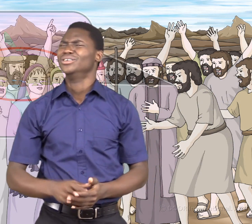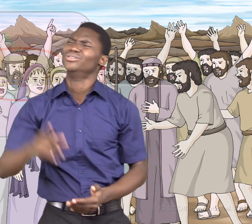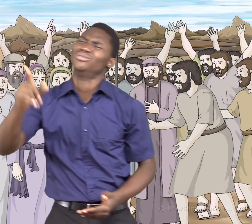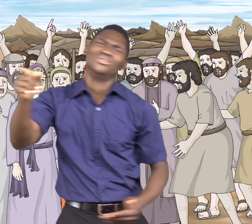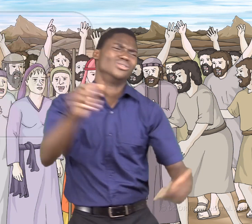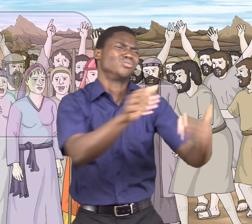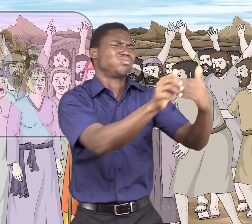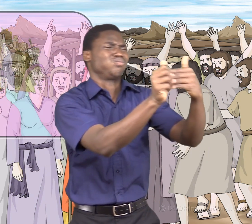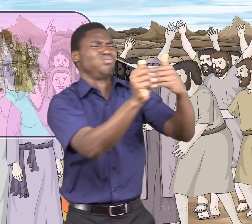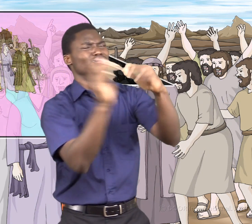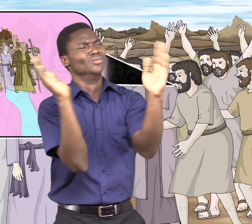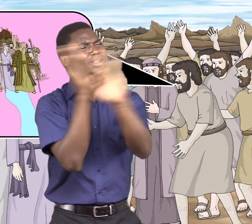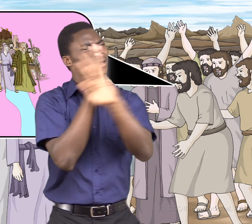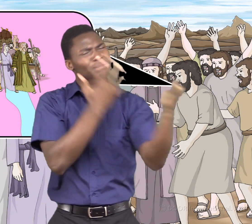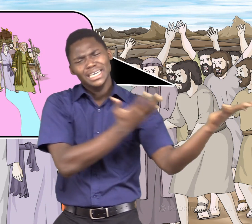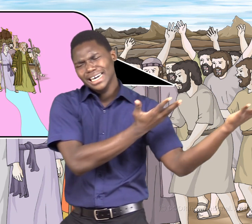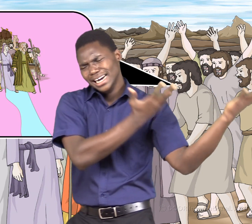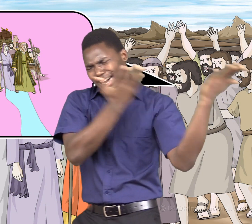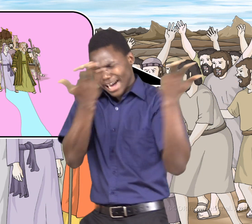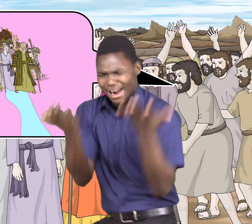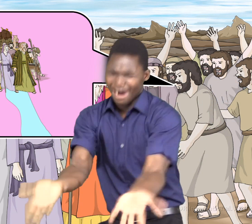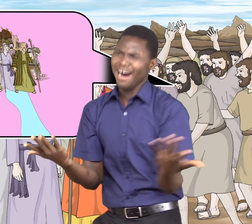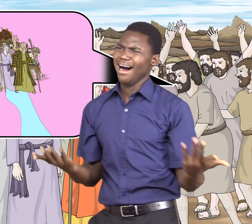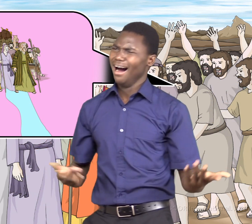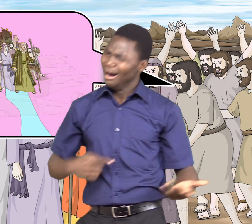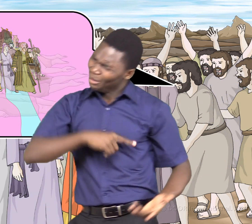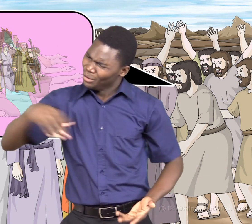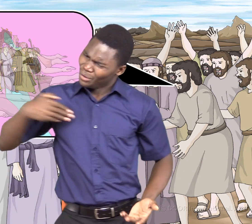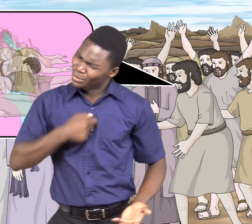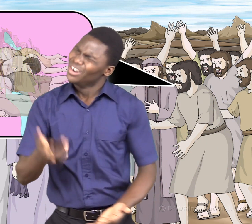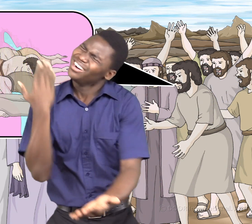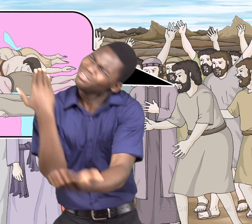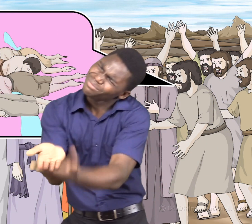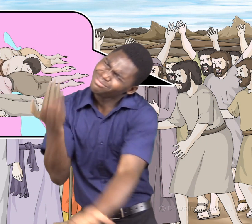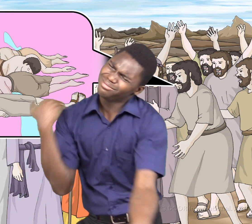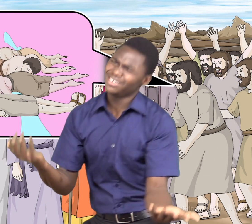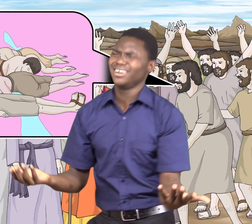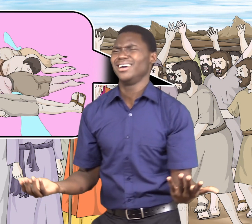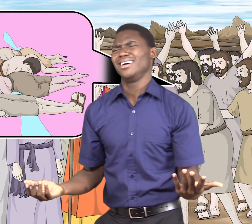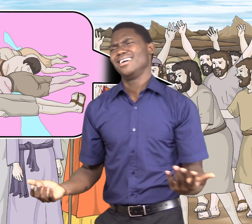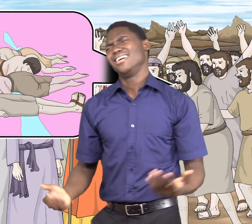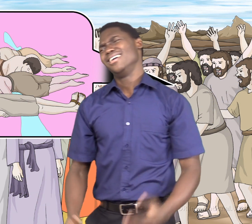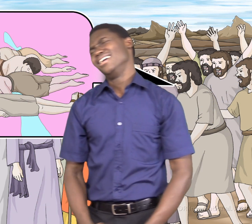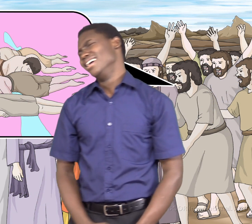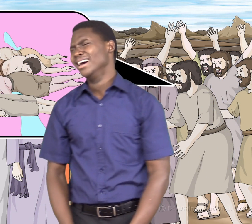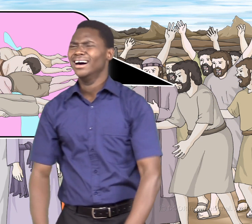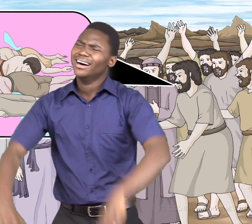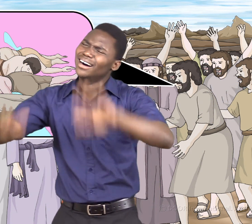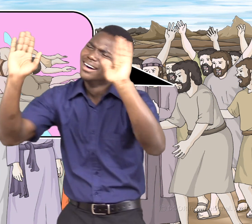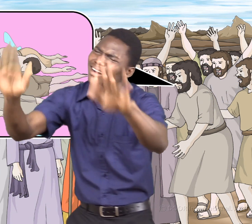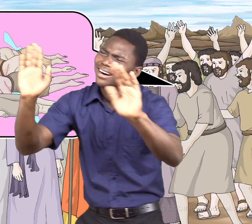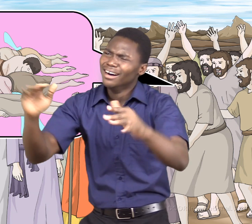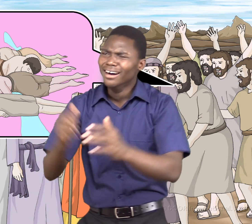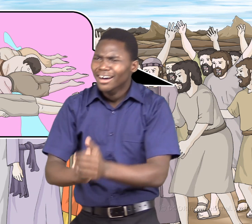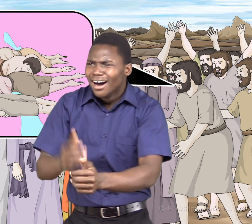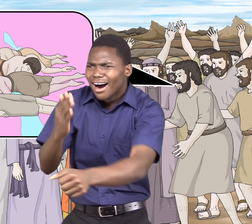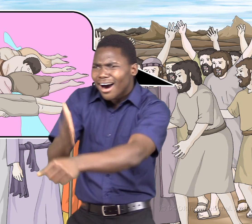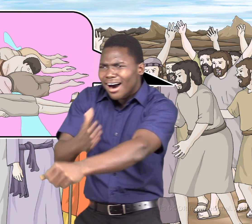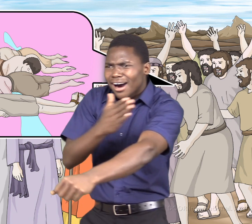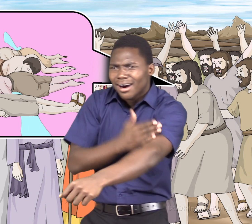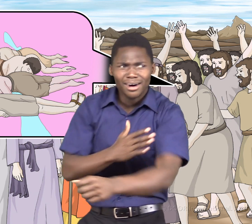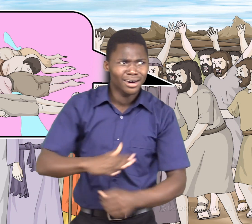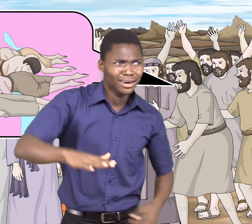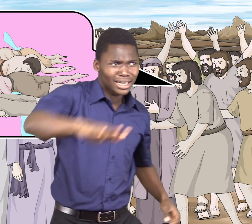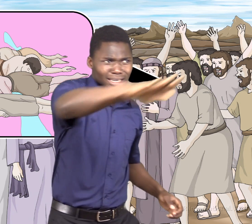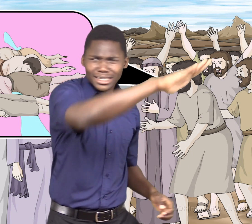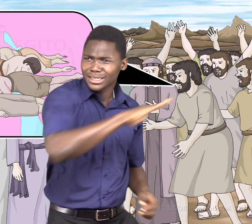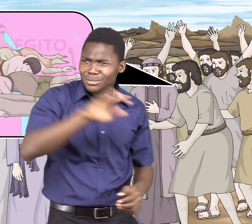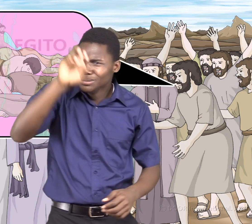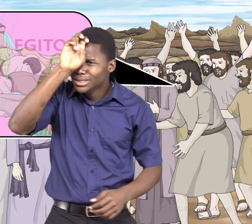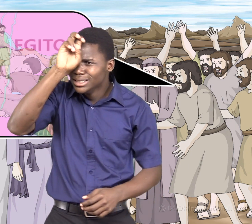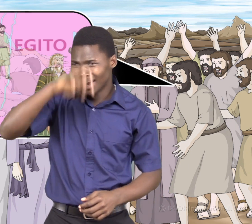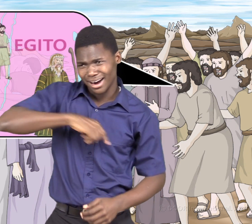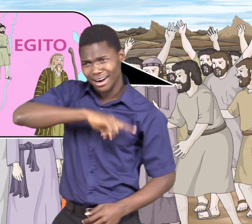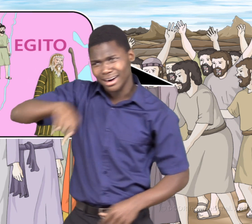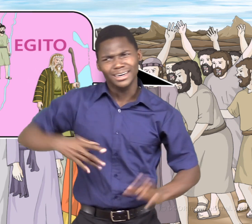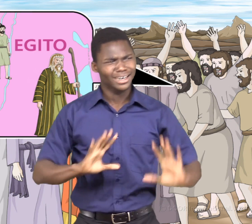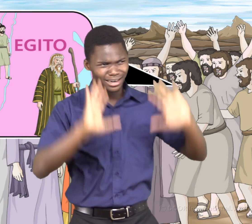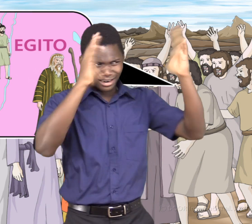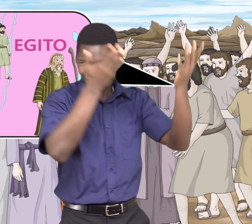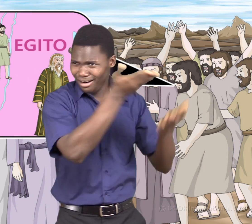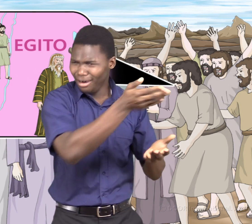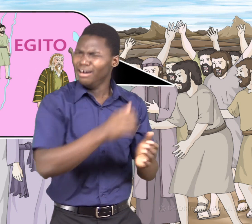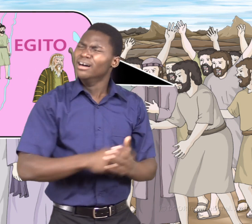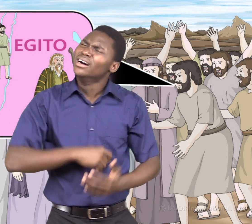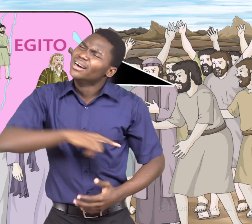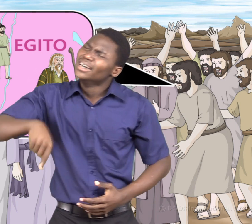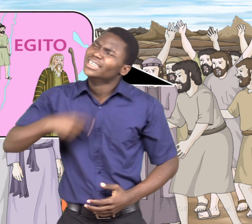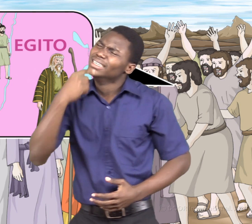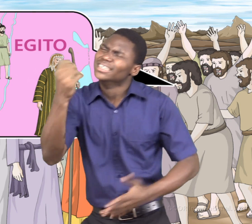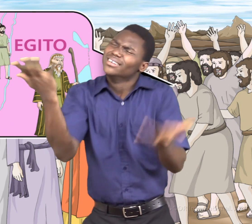What have you done to us by bringing us out of Egypt?